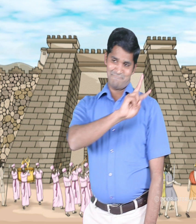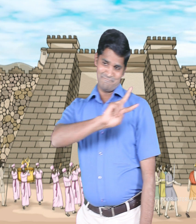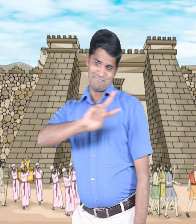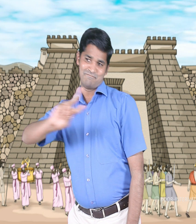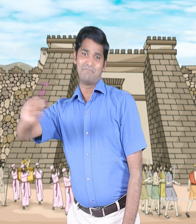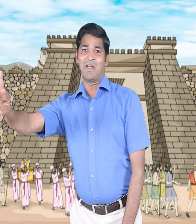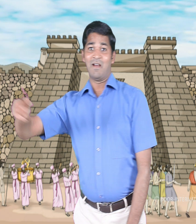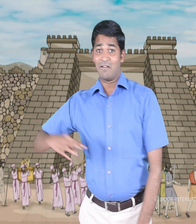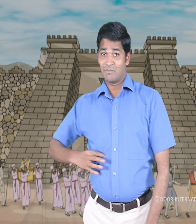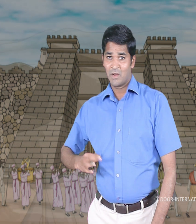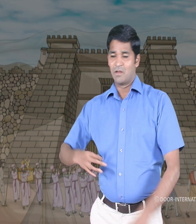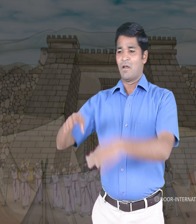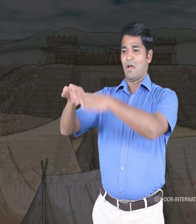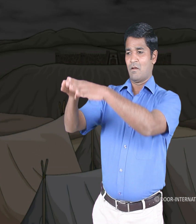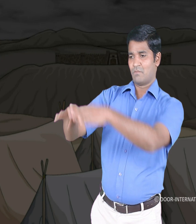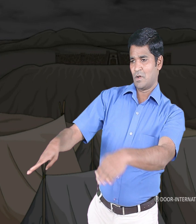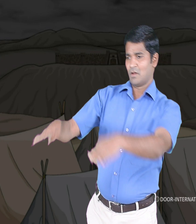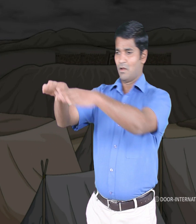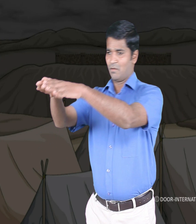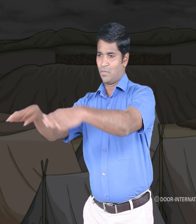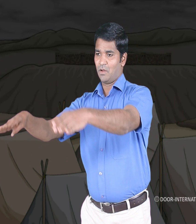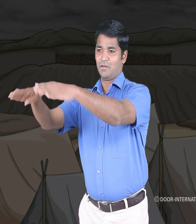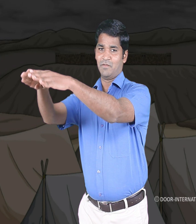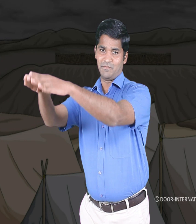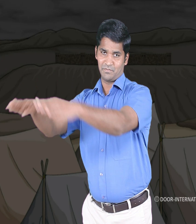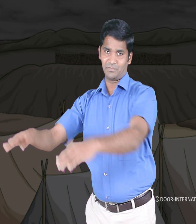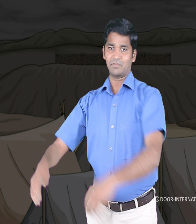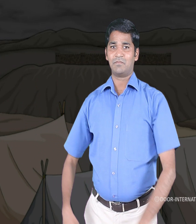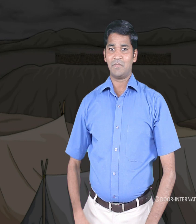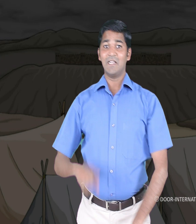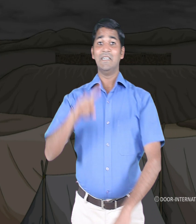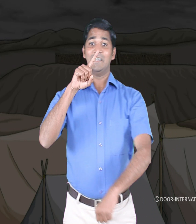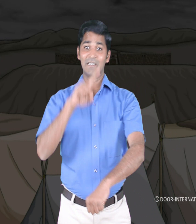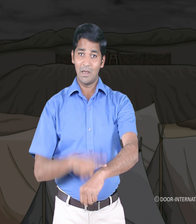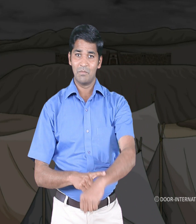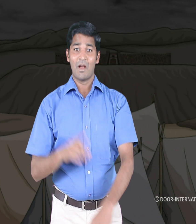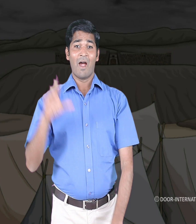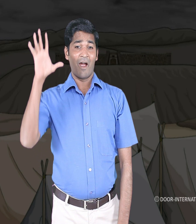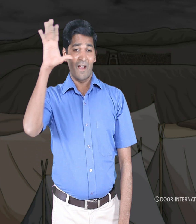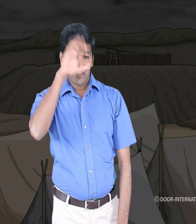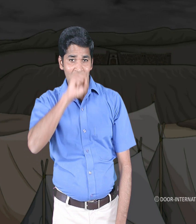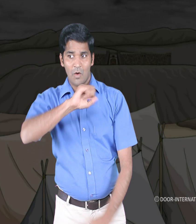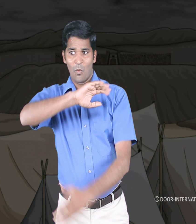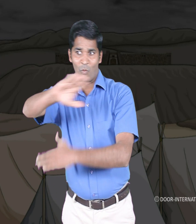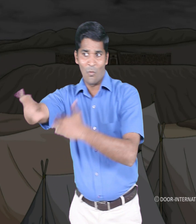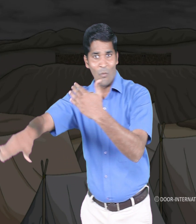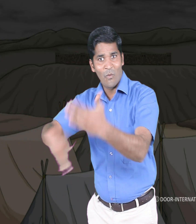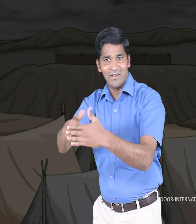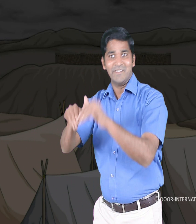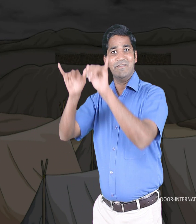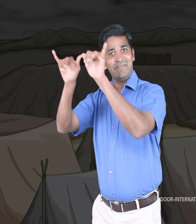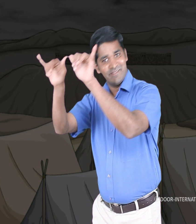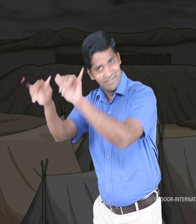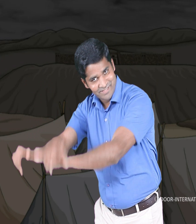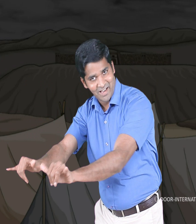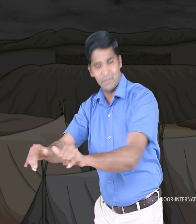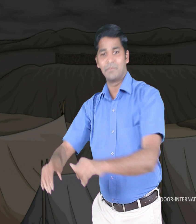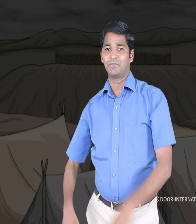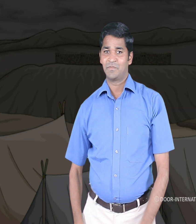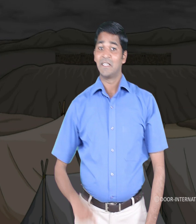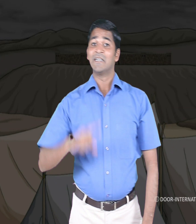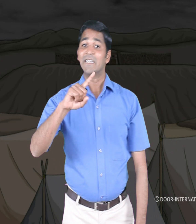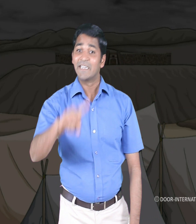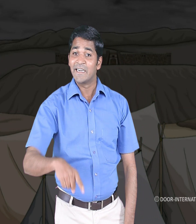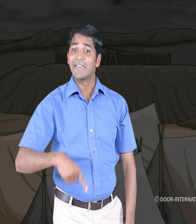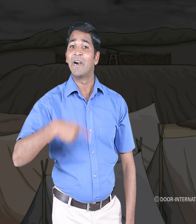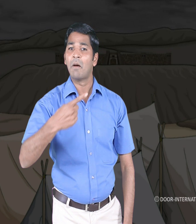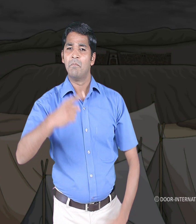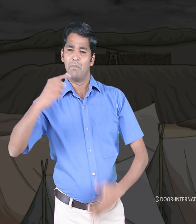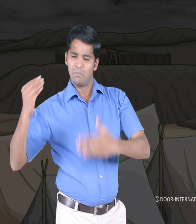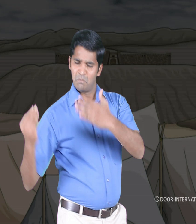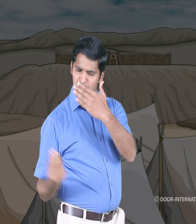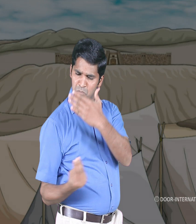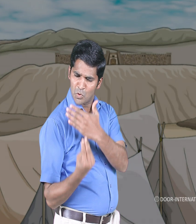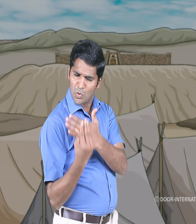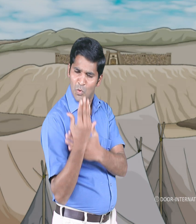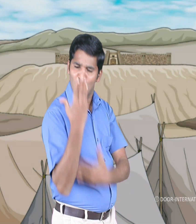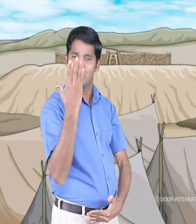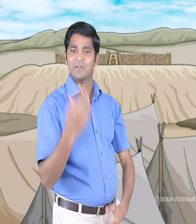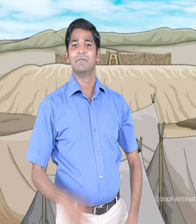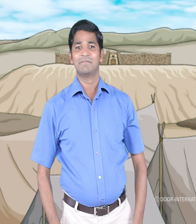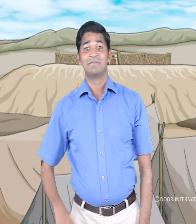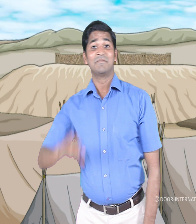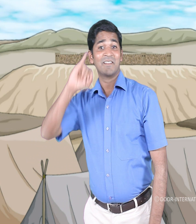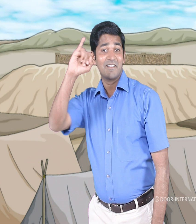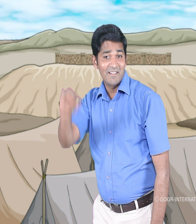And the people returned to the camp and spent the night there.